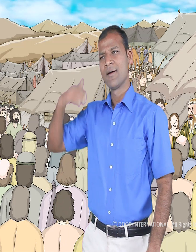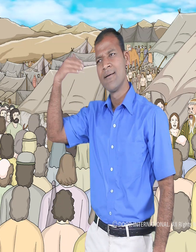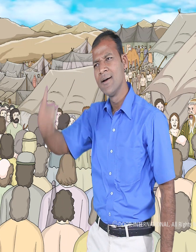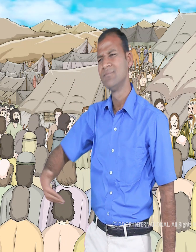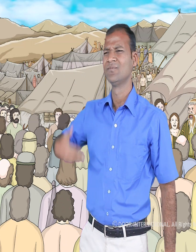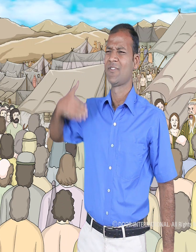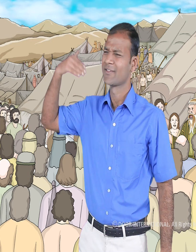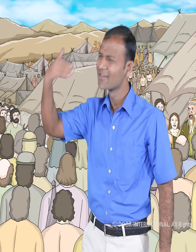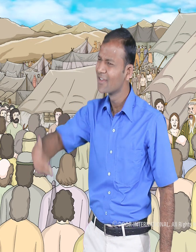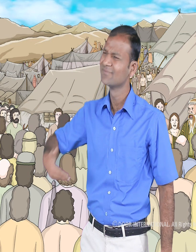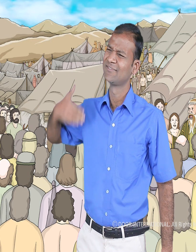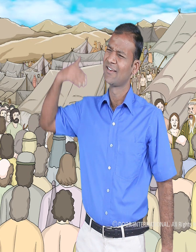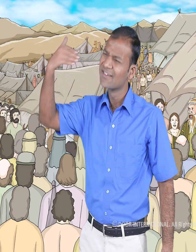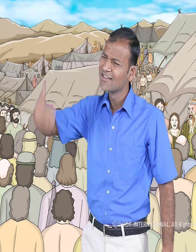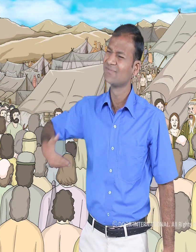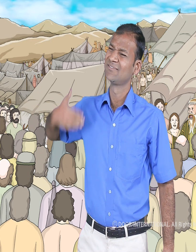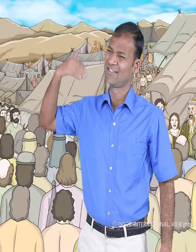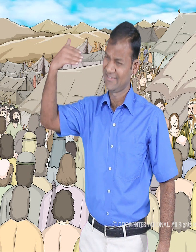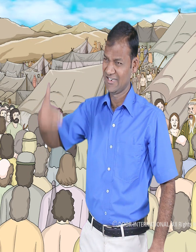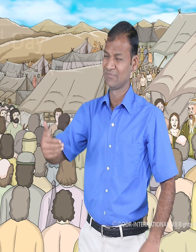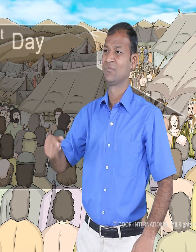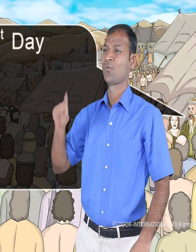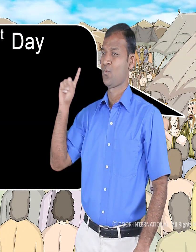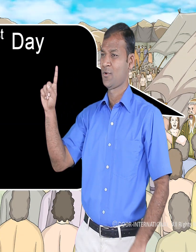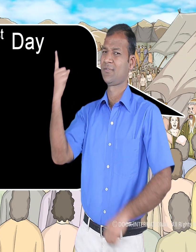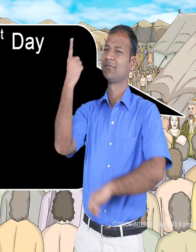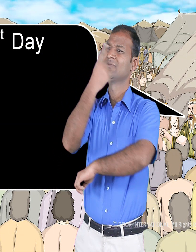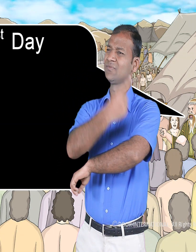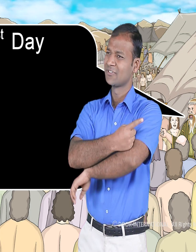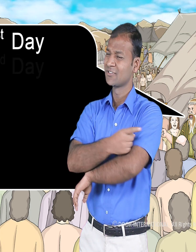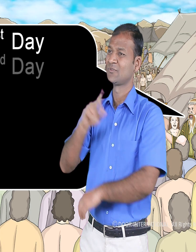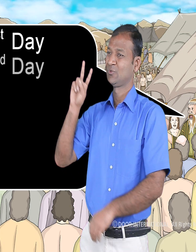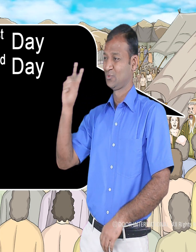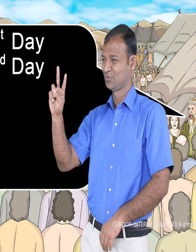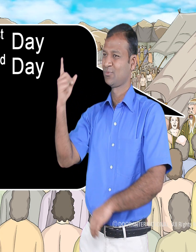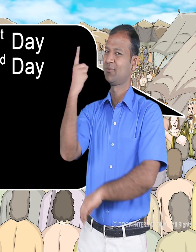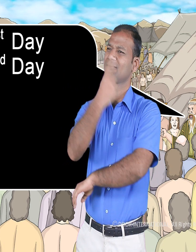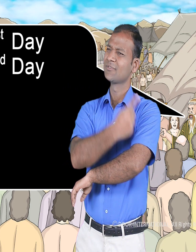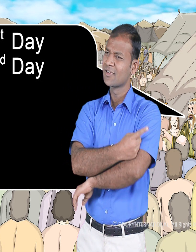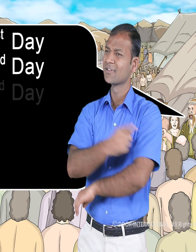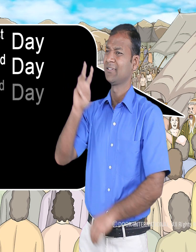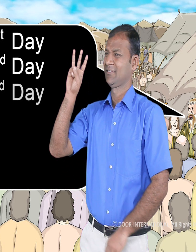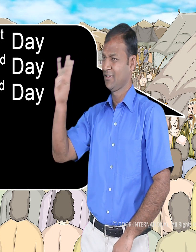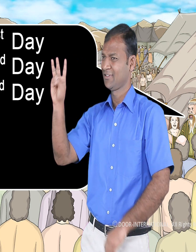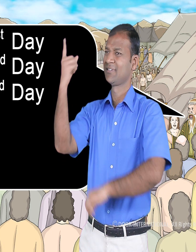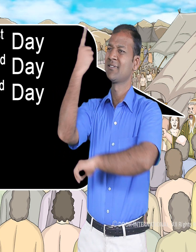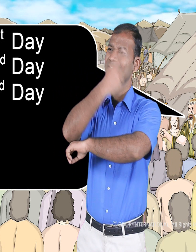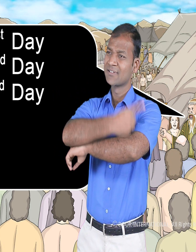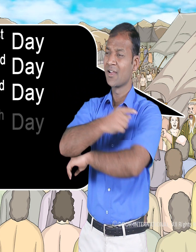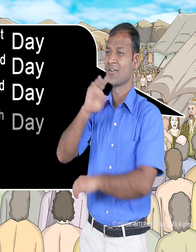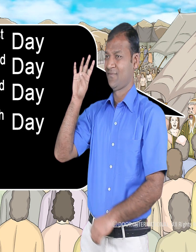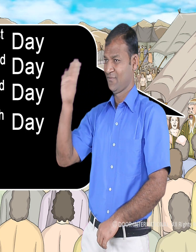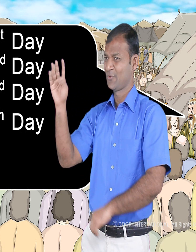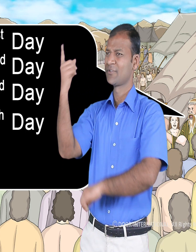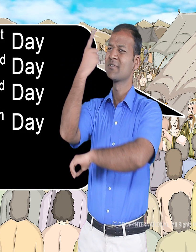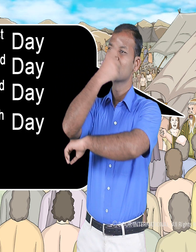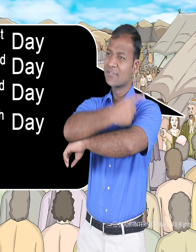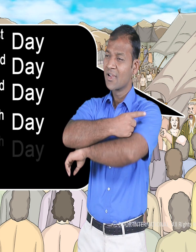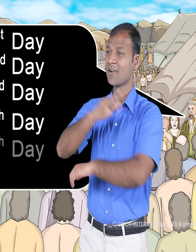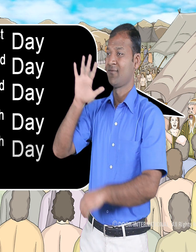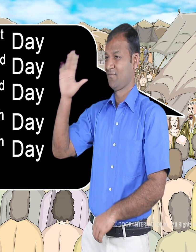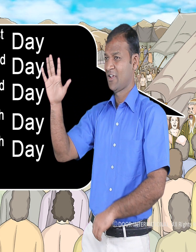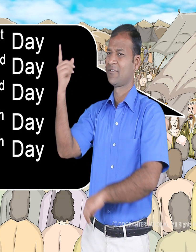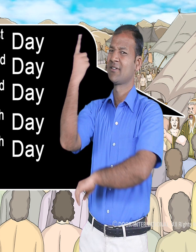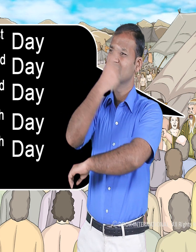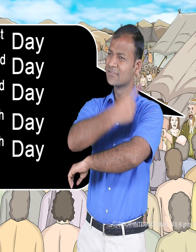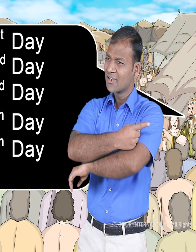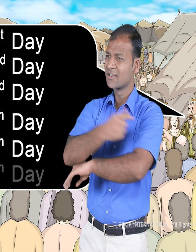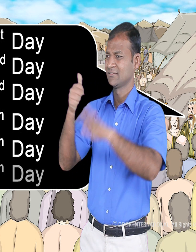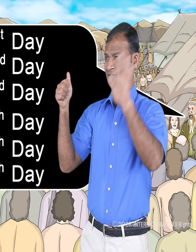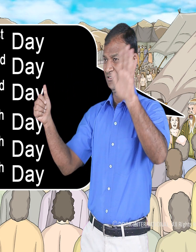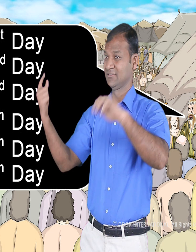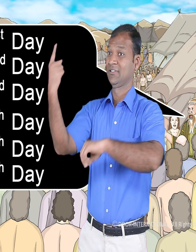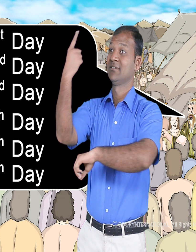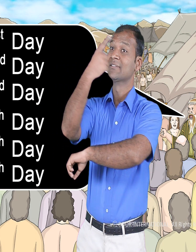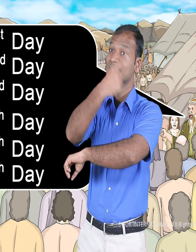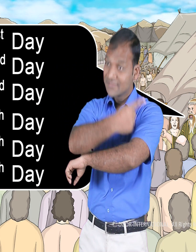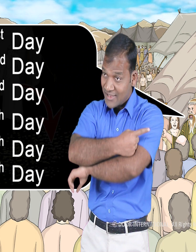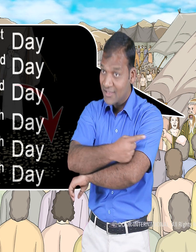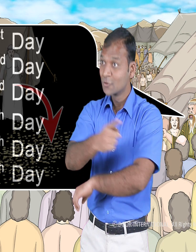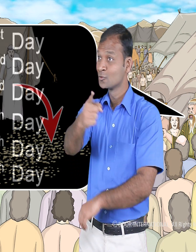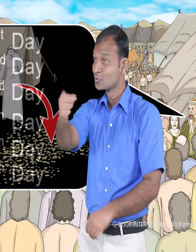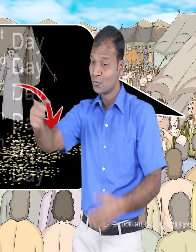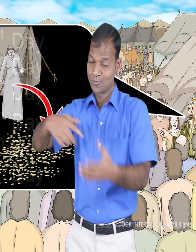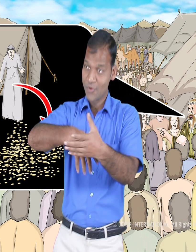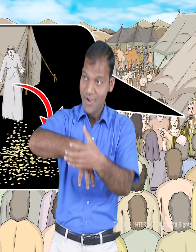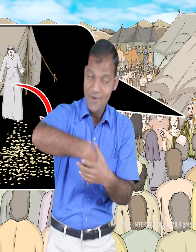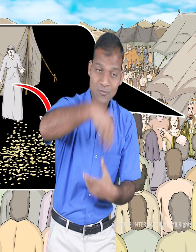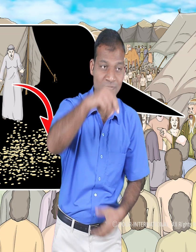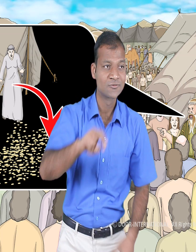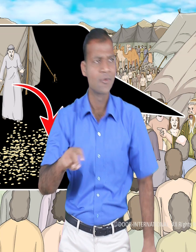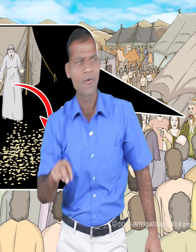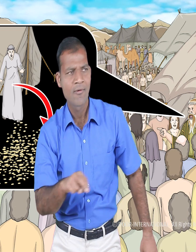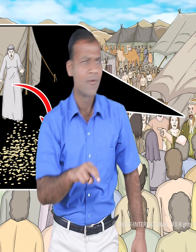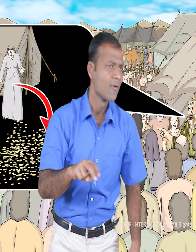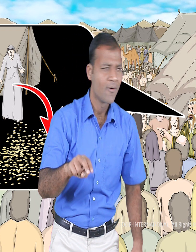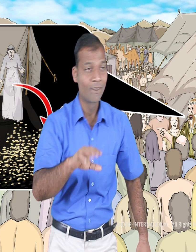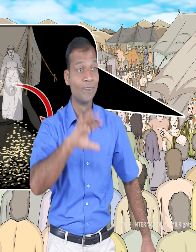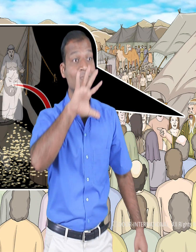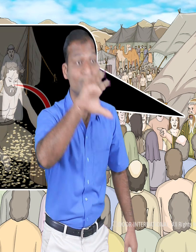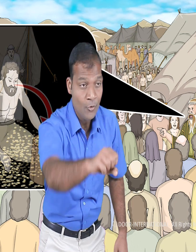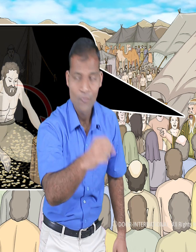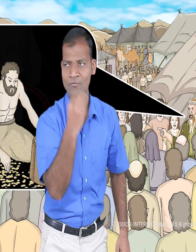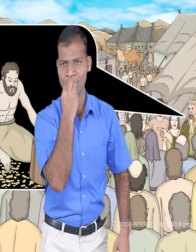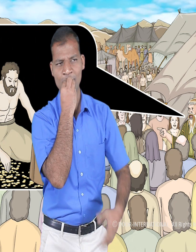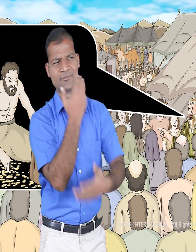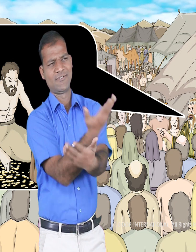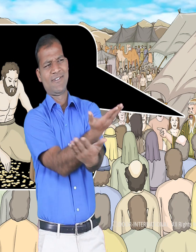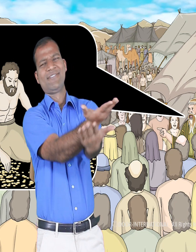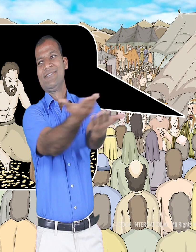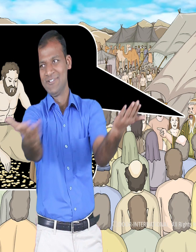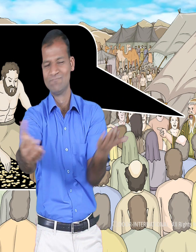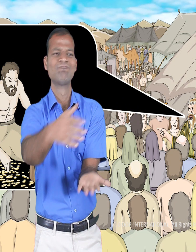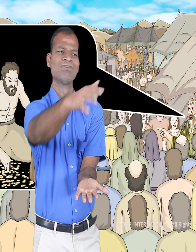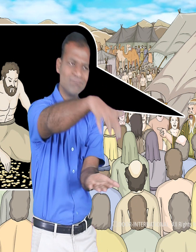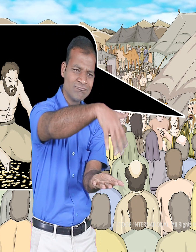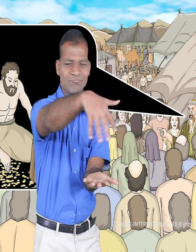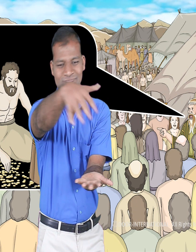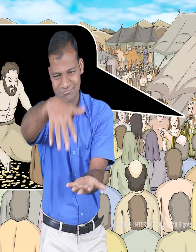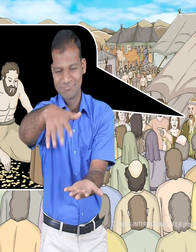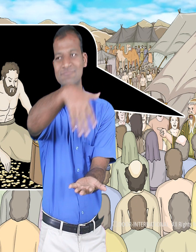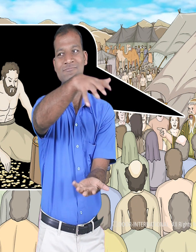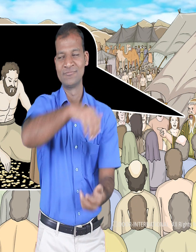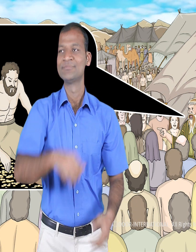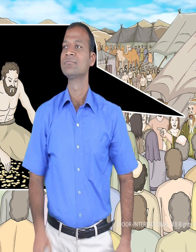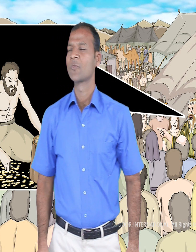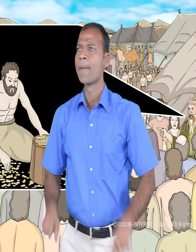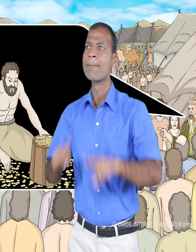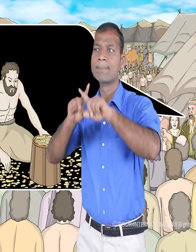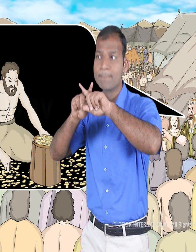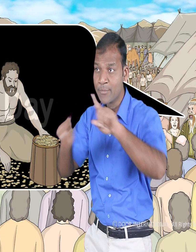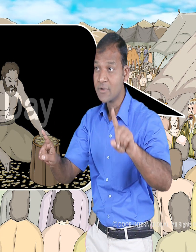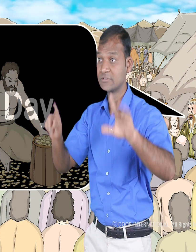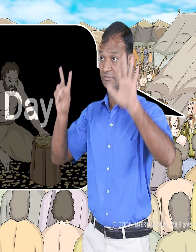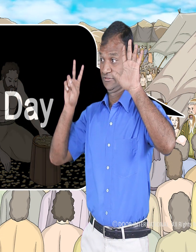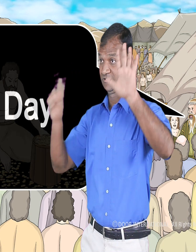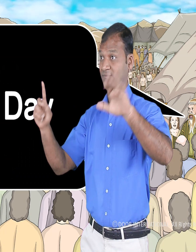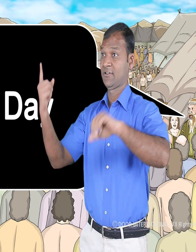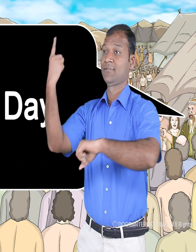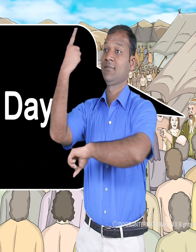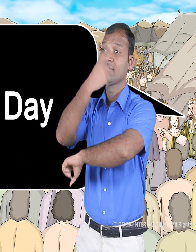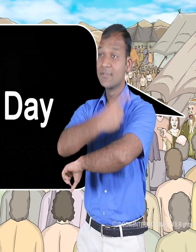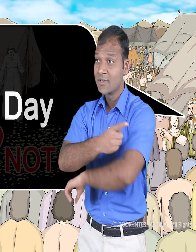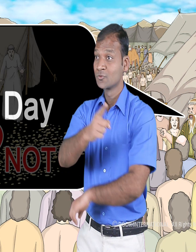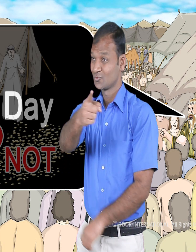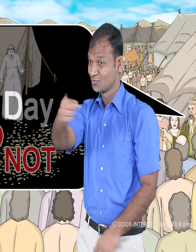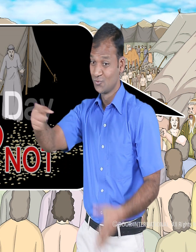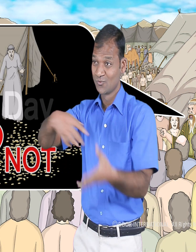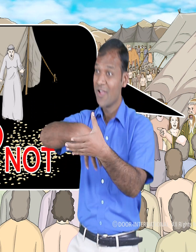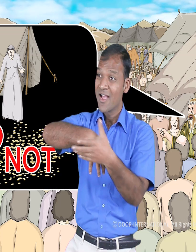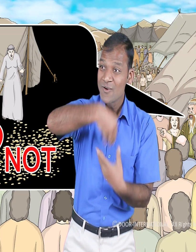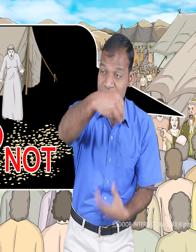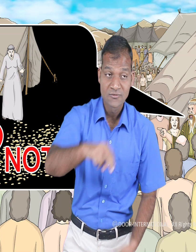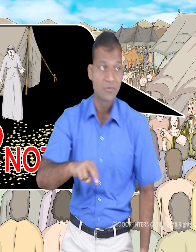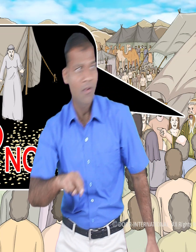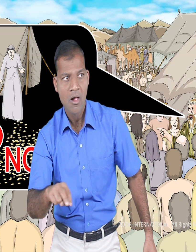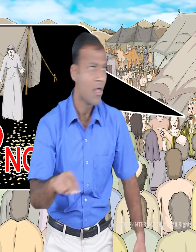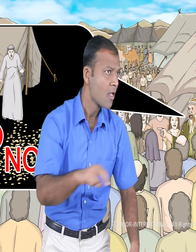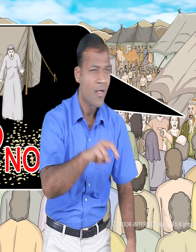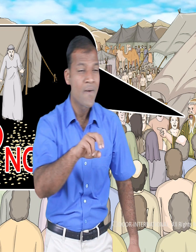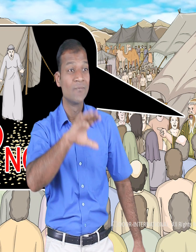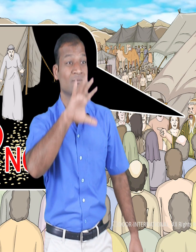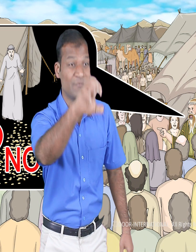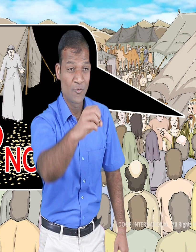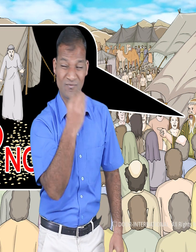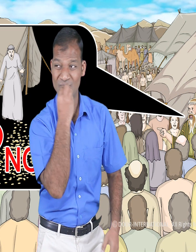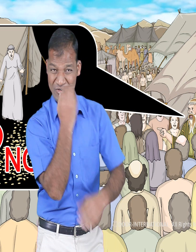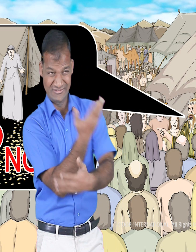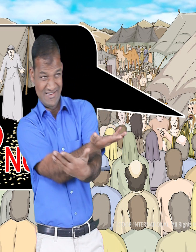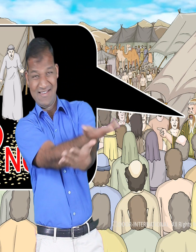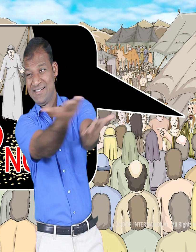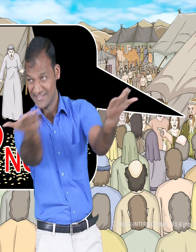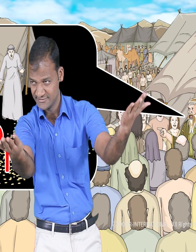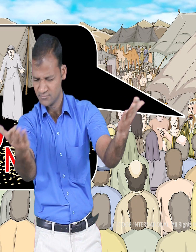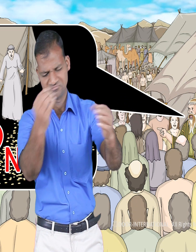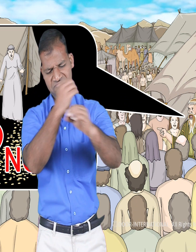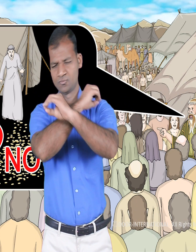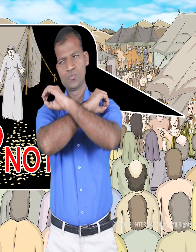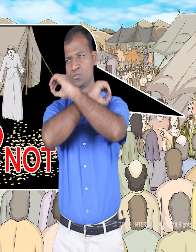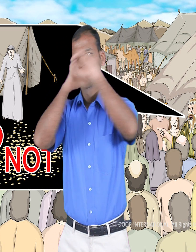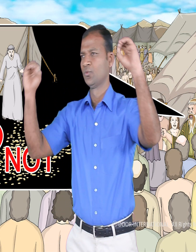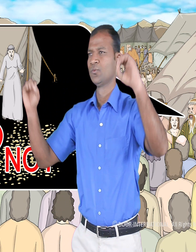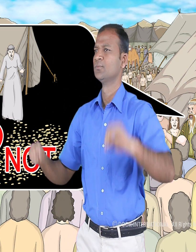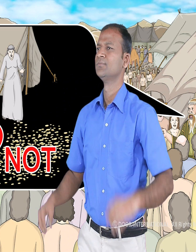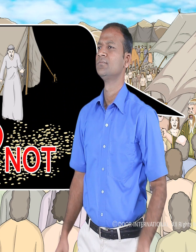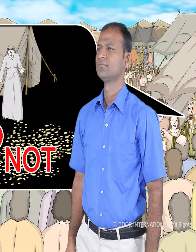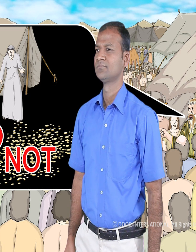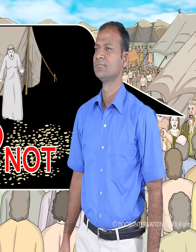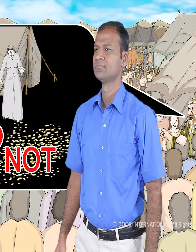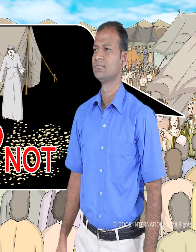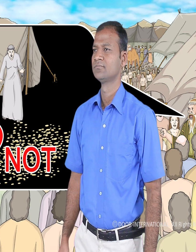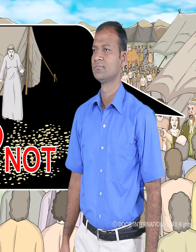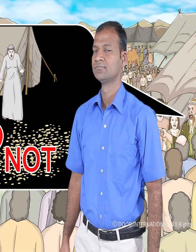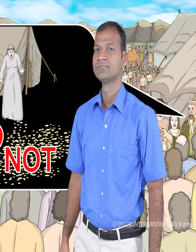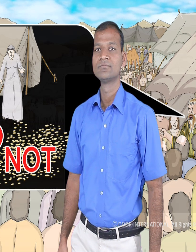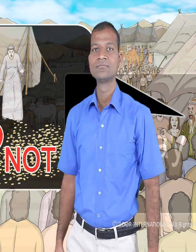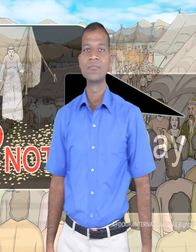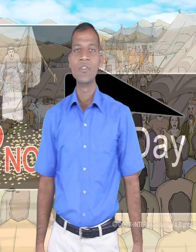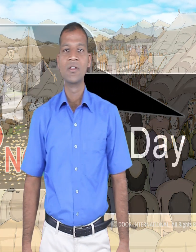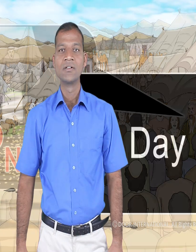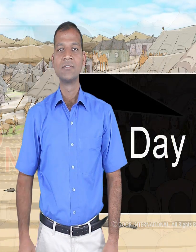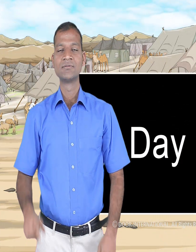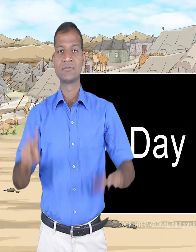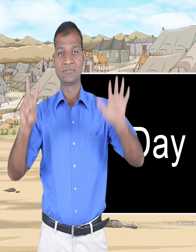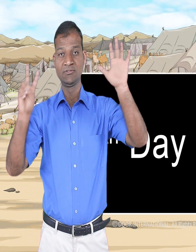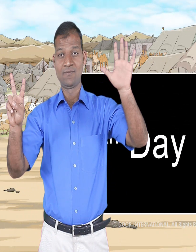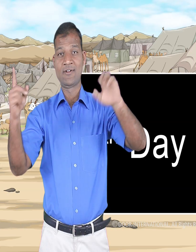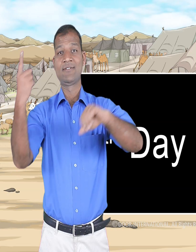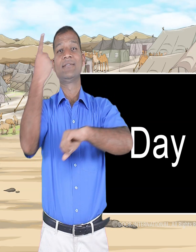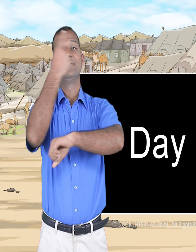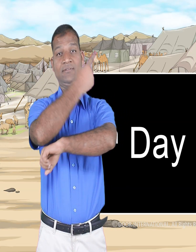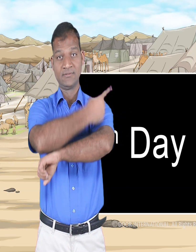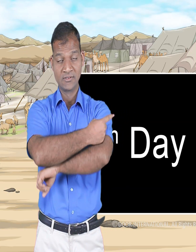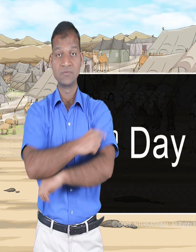For six days you may gather, but on the seventh day, the Sabbath, it will not be there.”